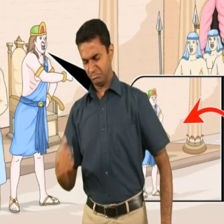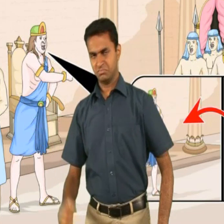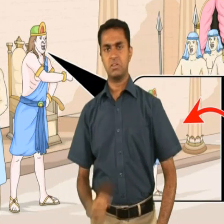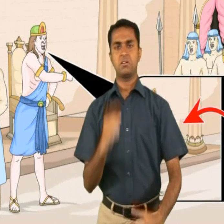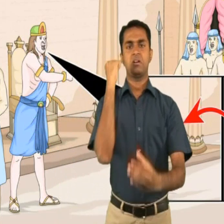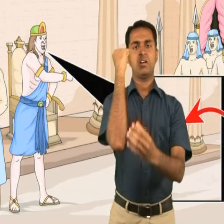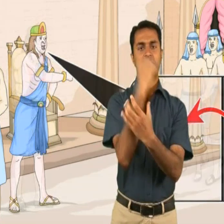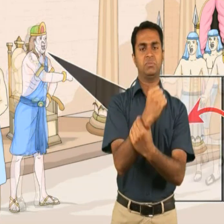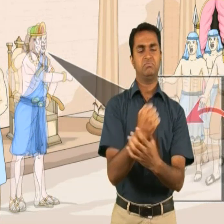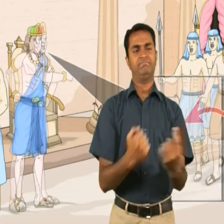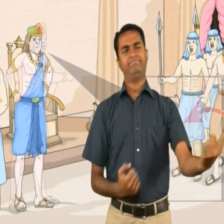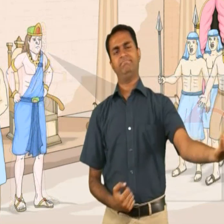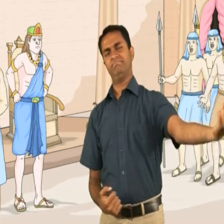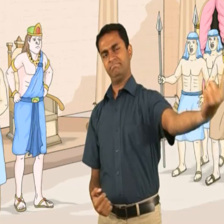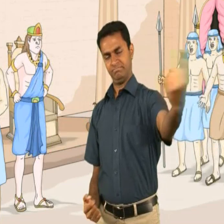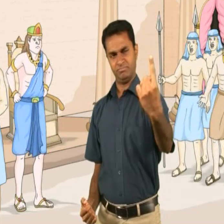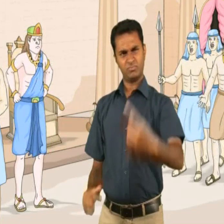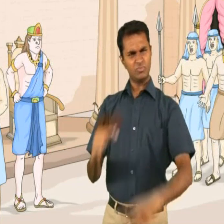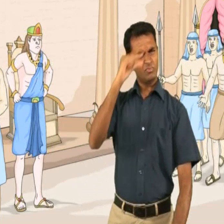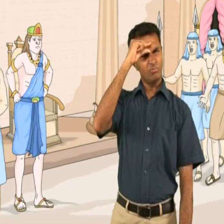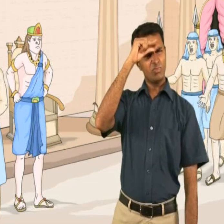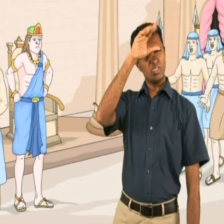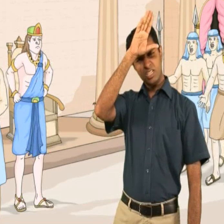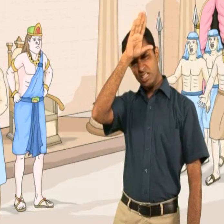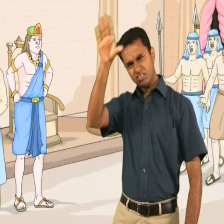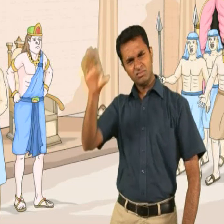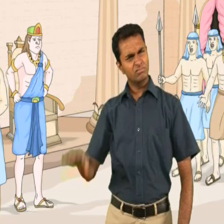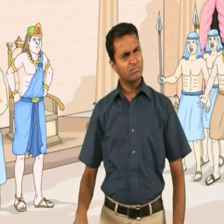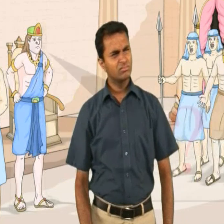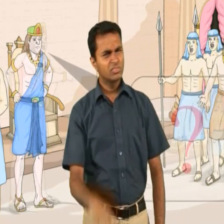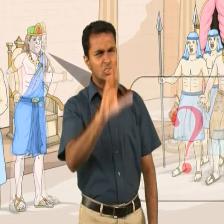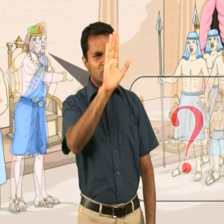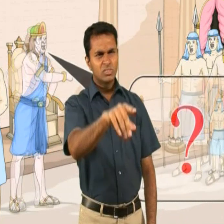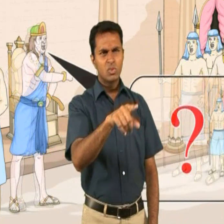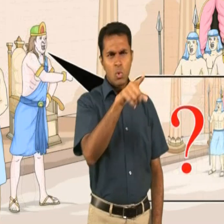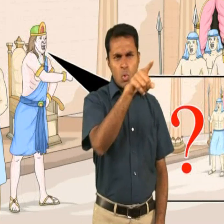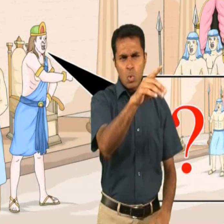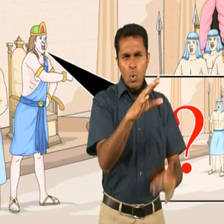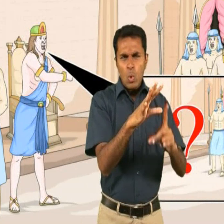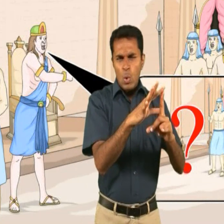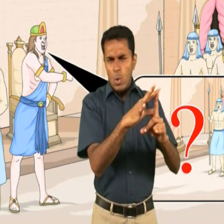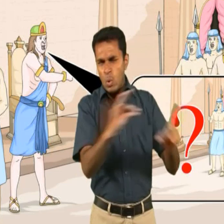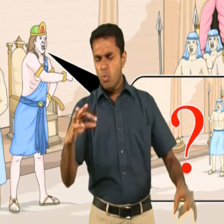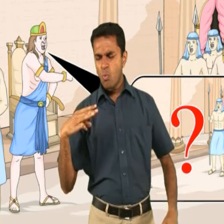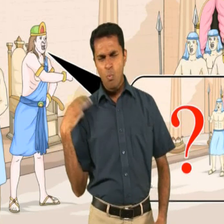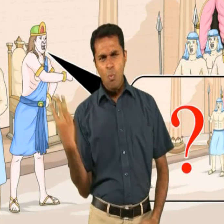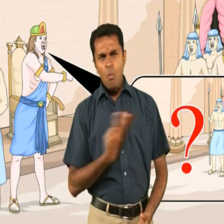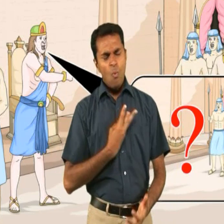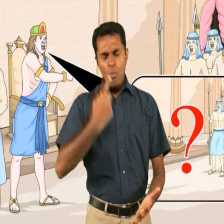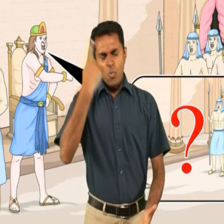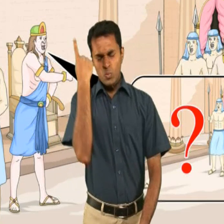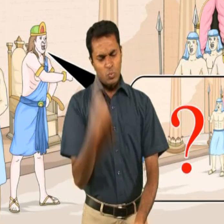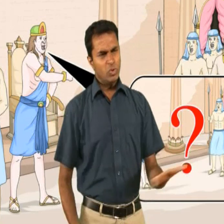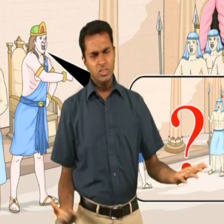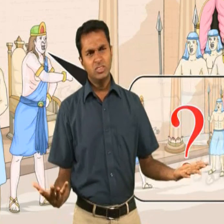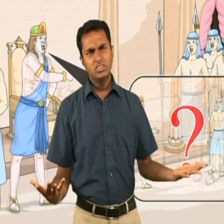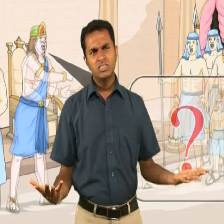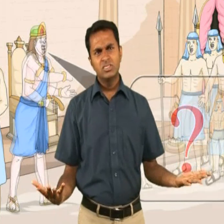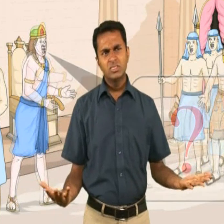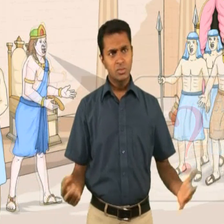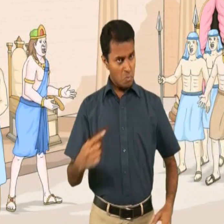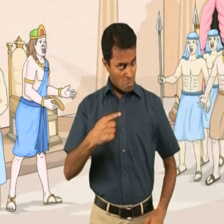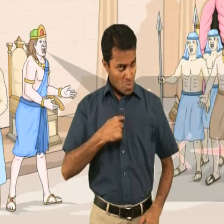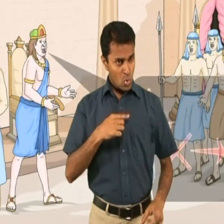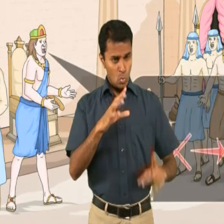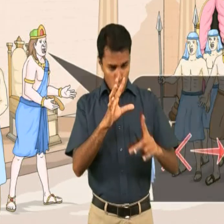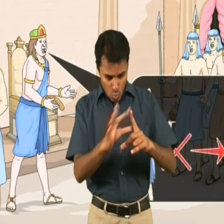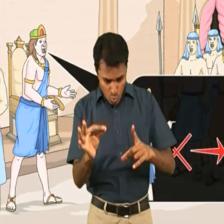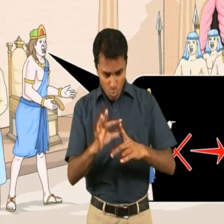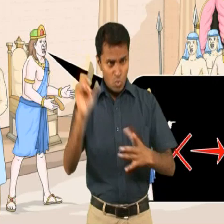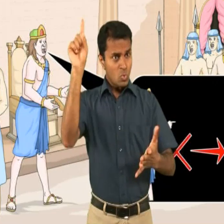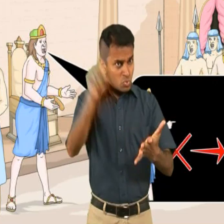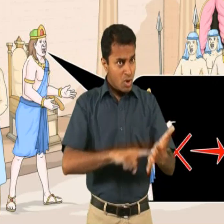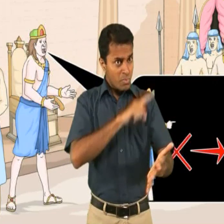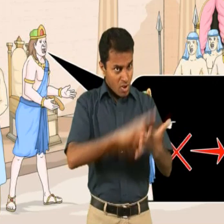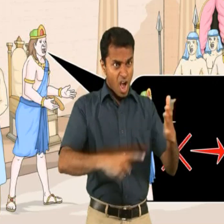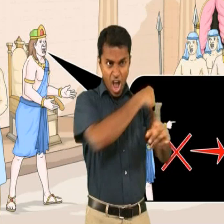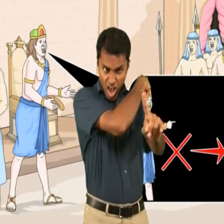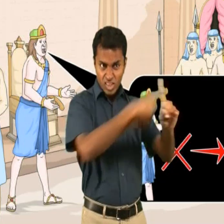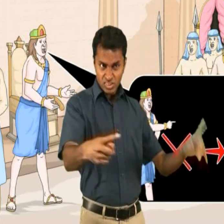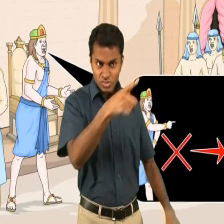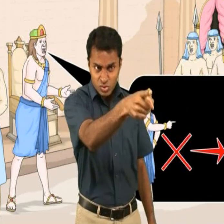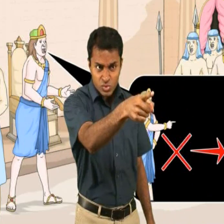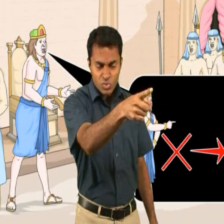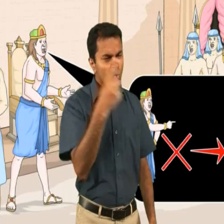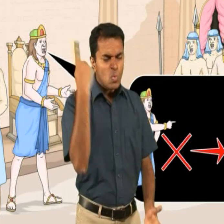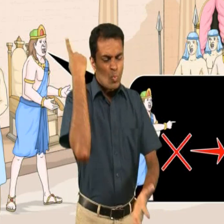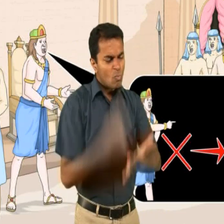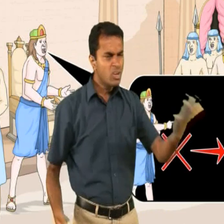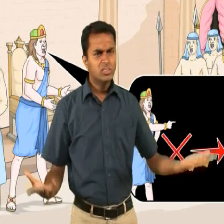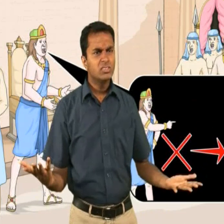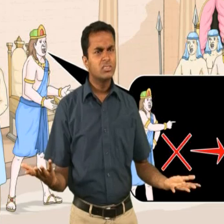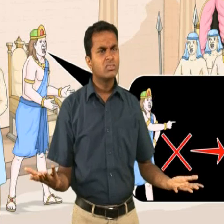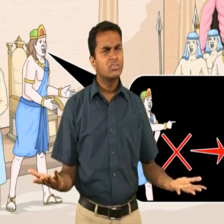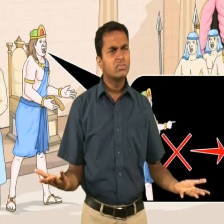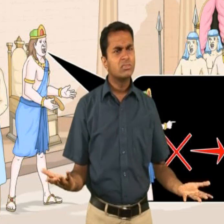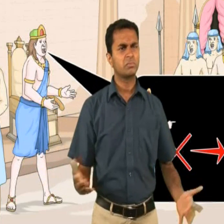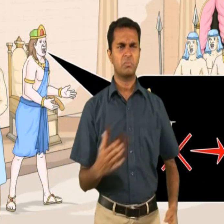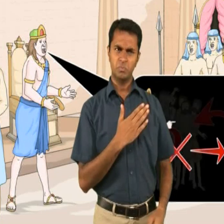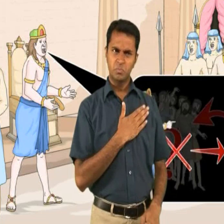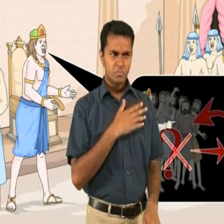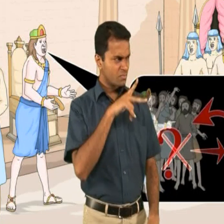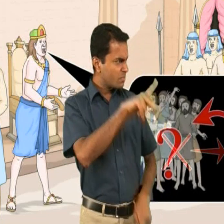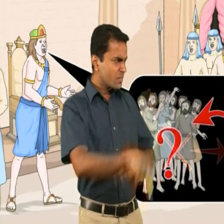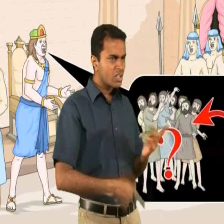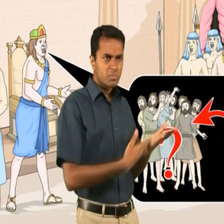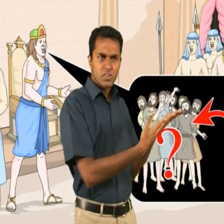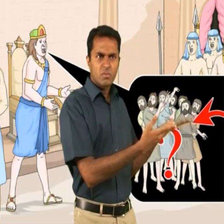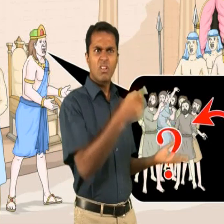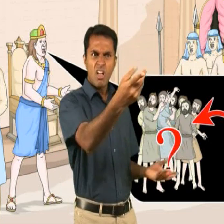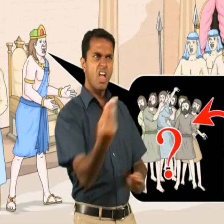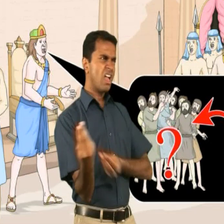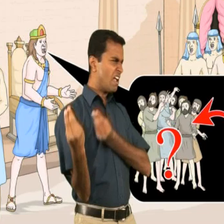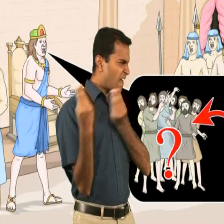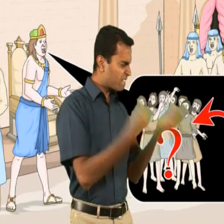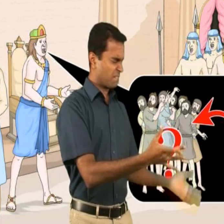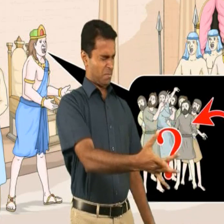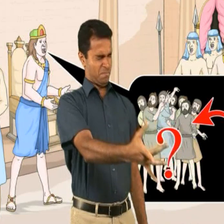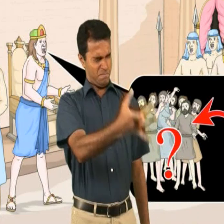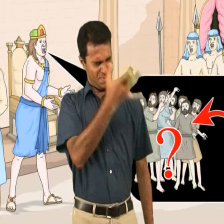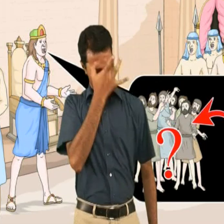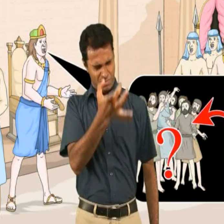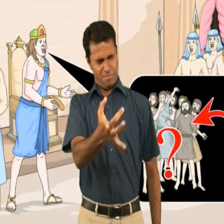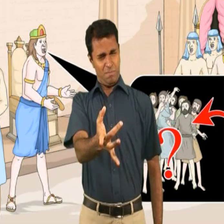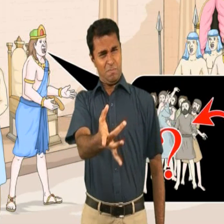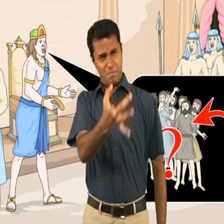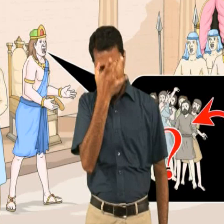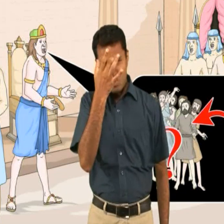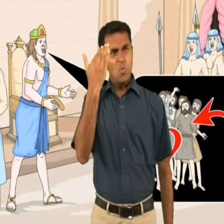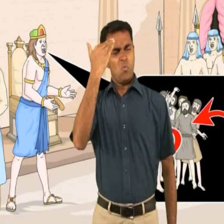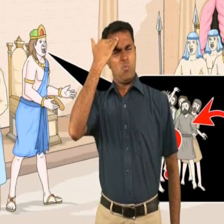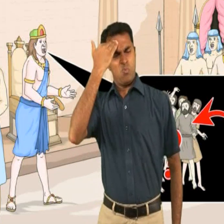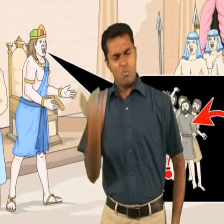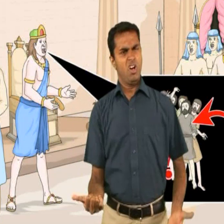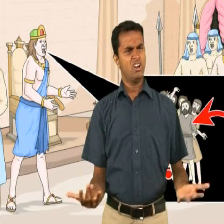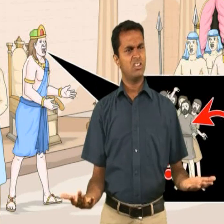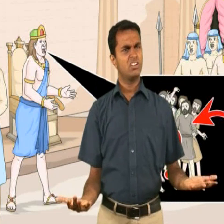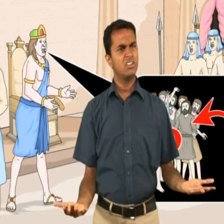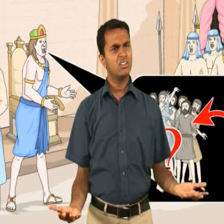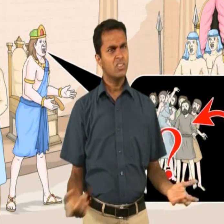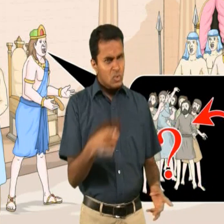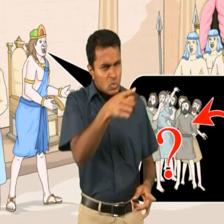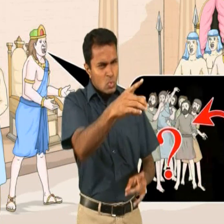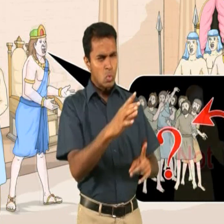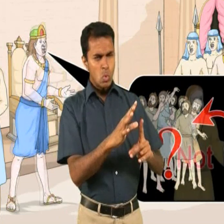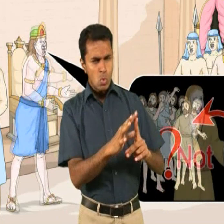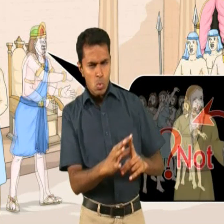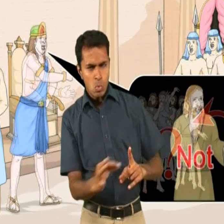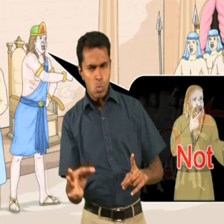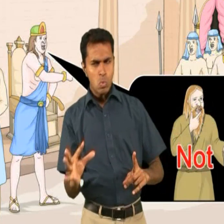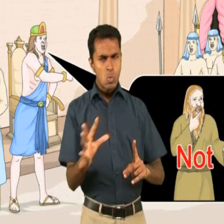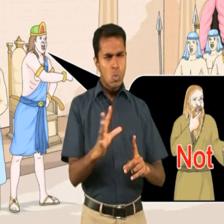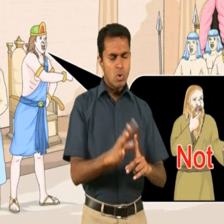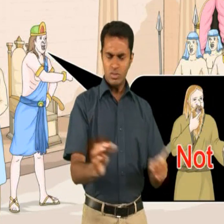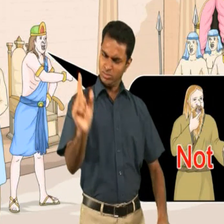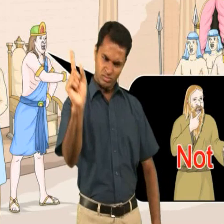How have I sinned against you, that you have brought such tremendous guilt upon me and my kingdom?